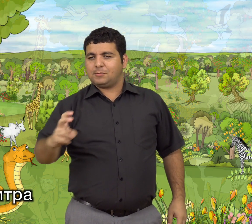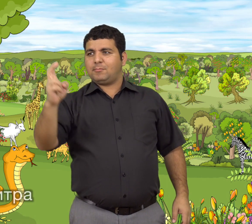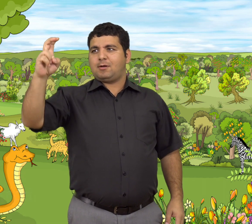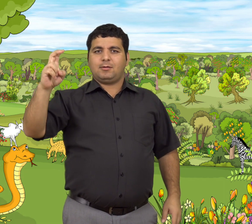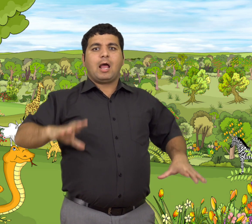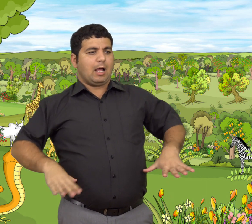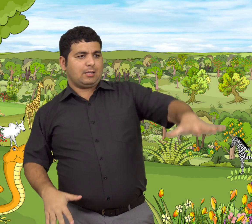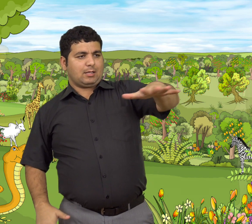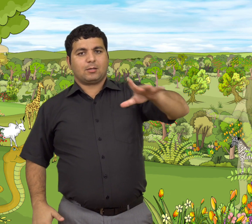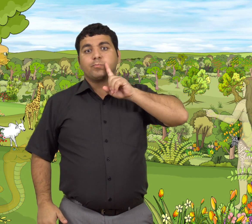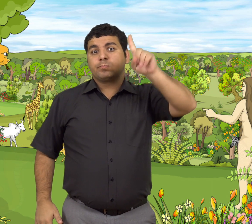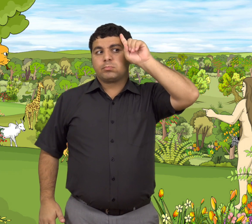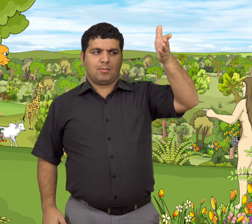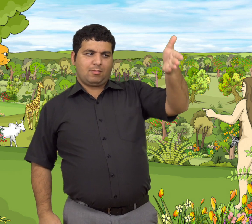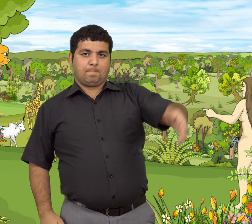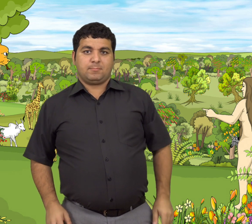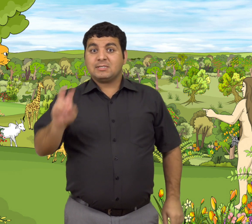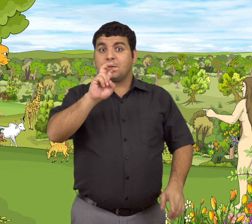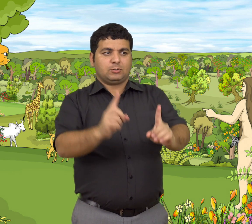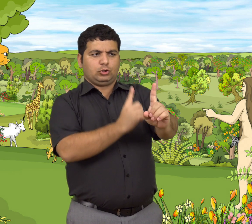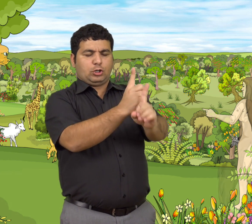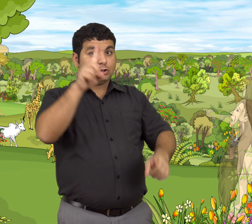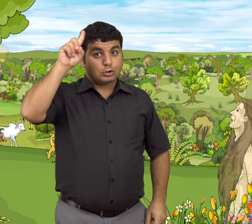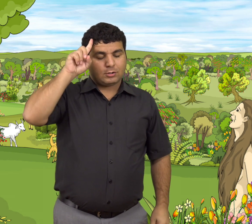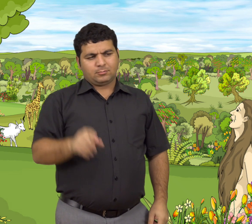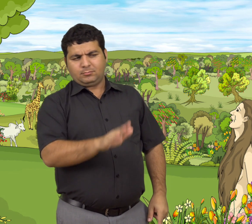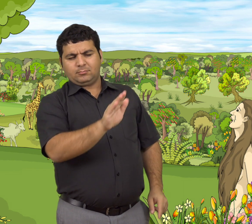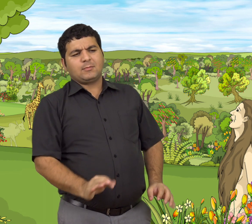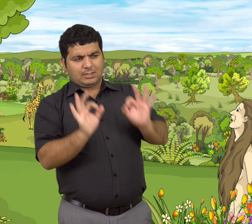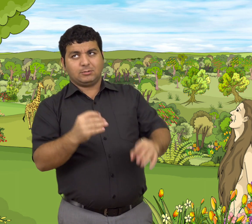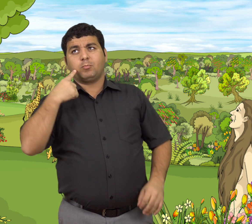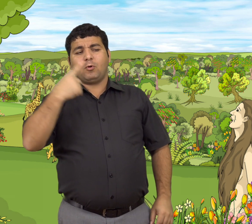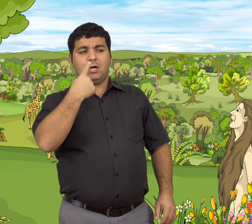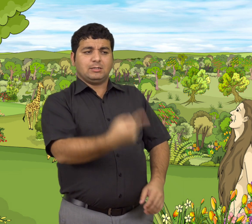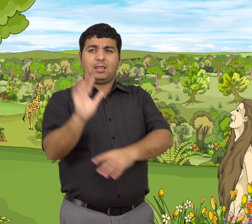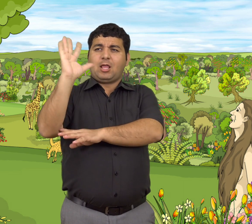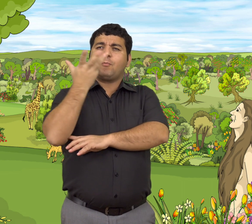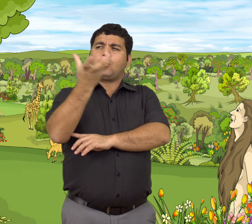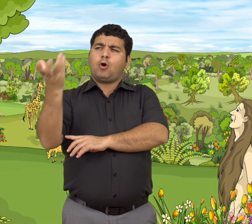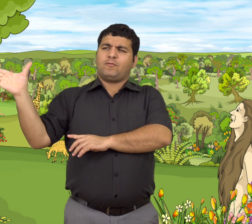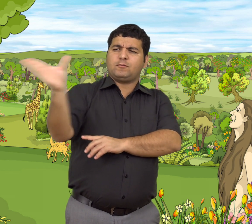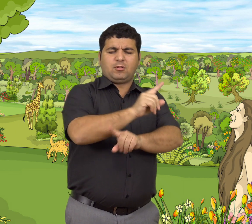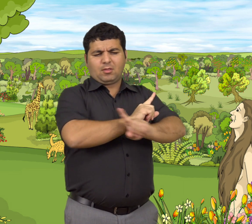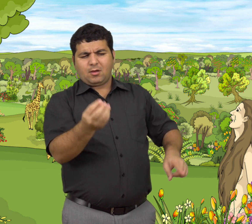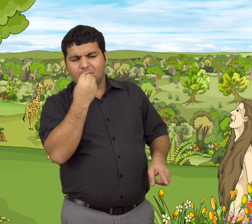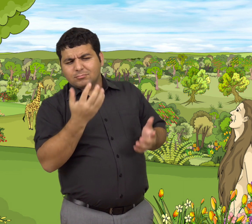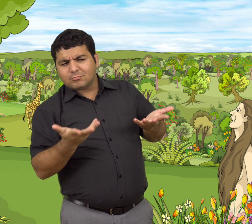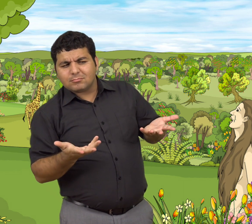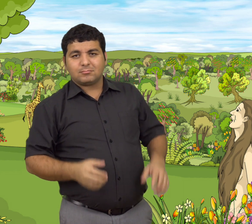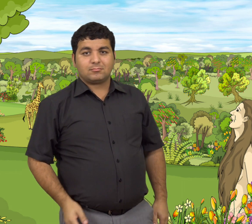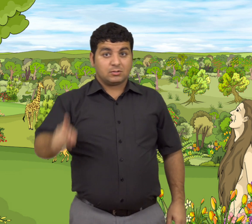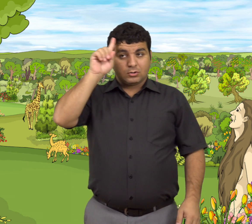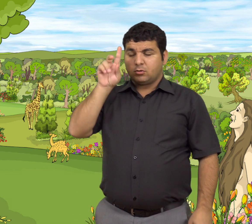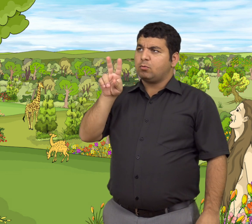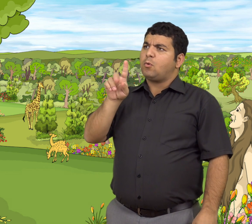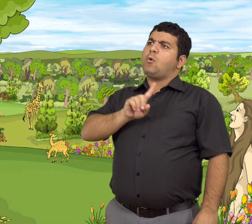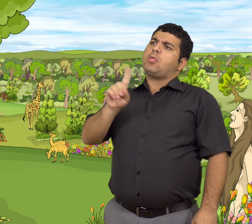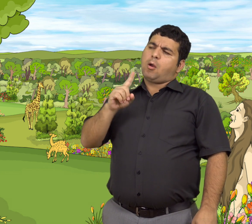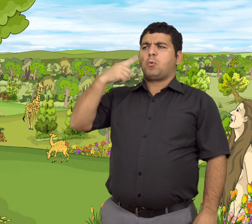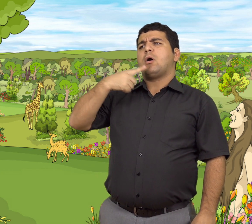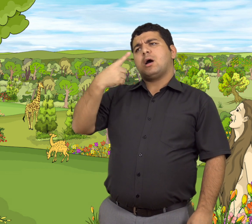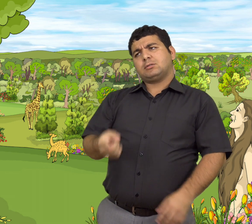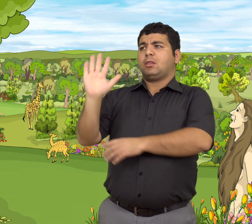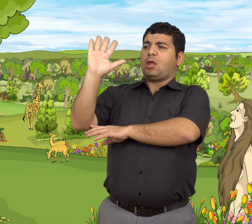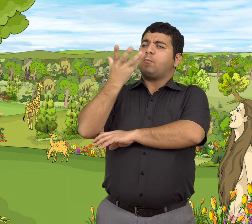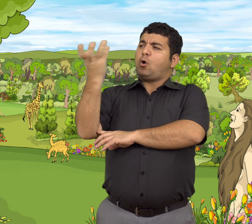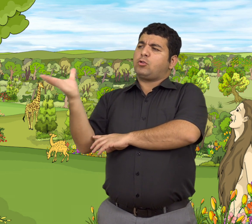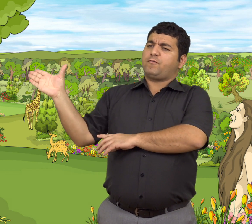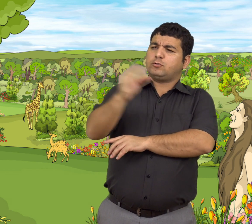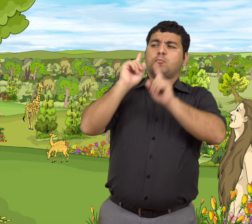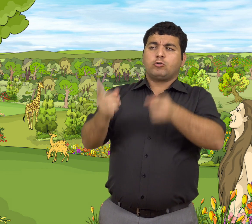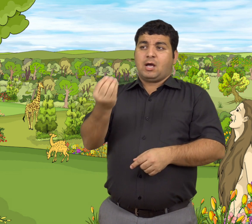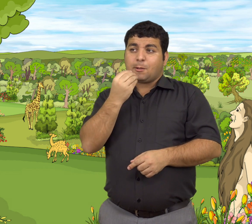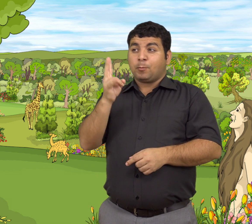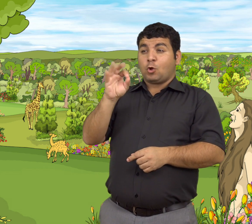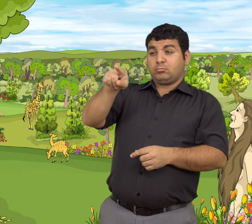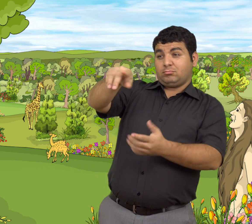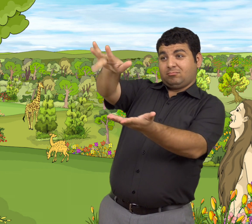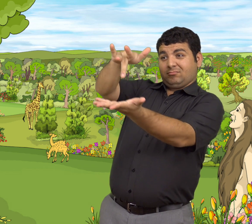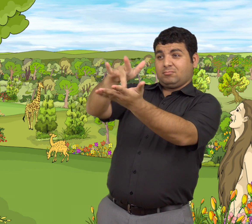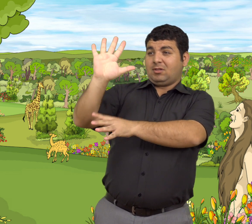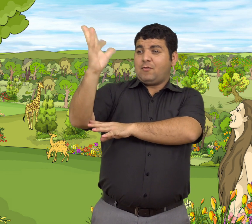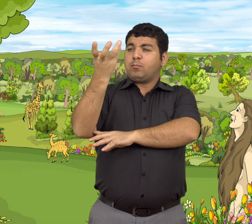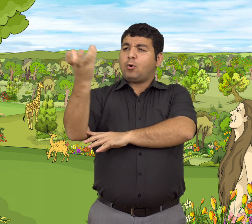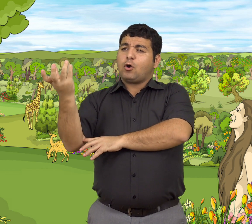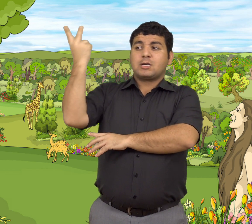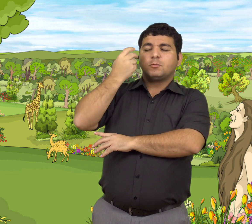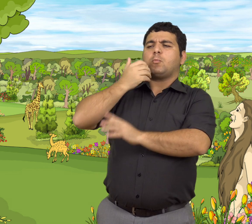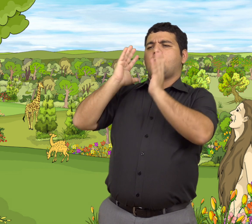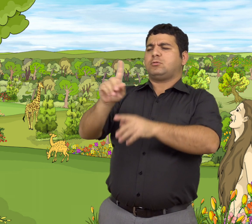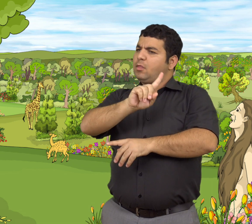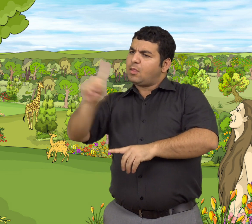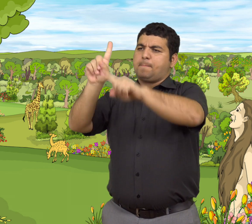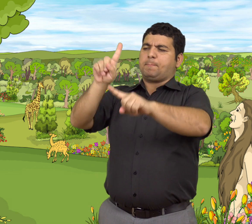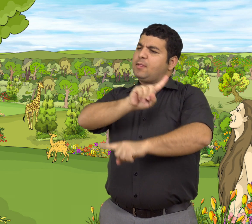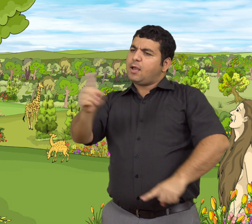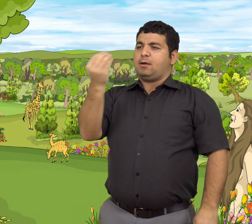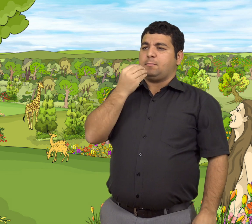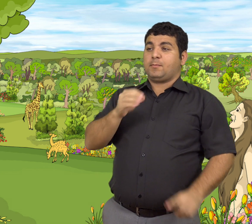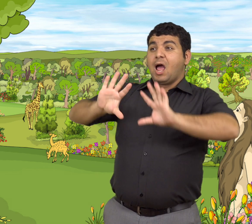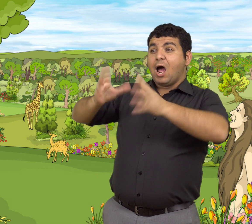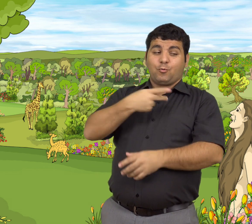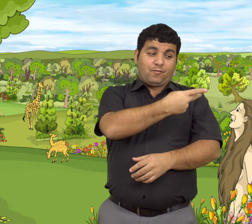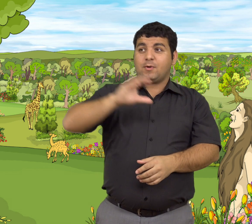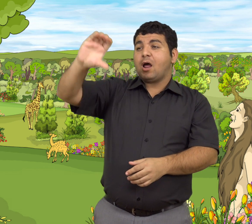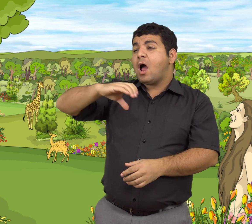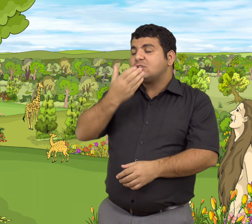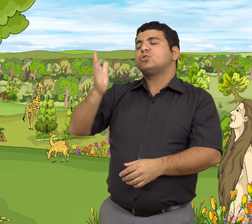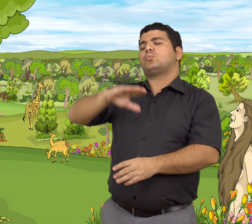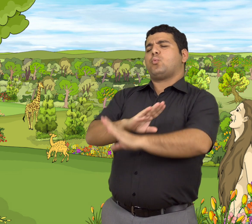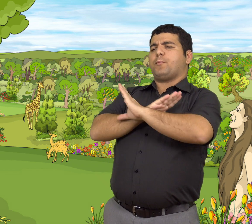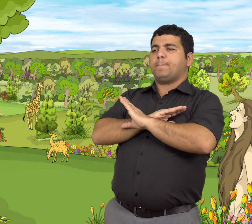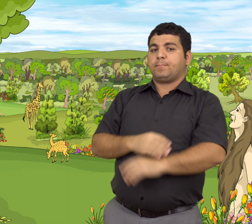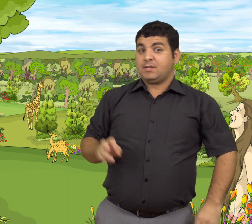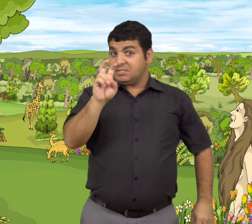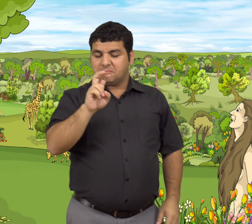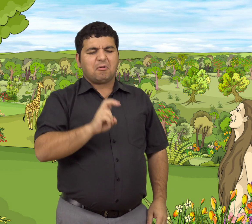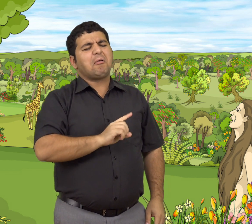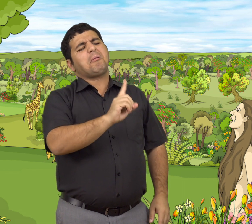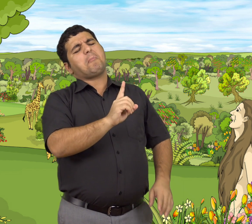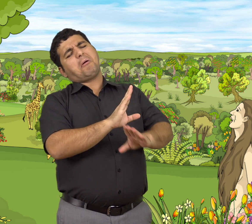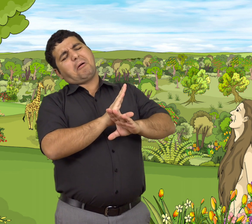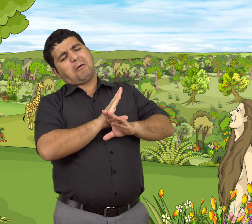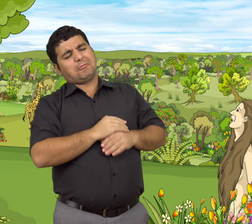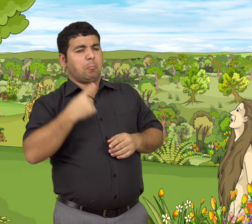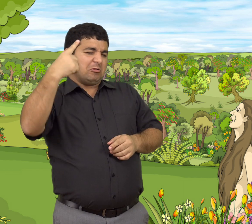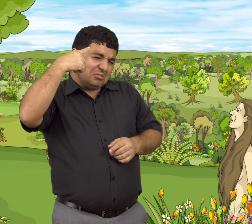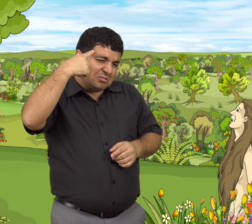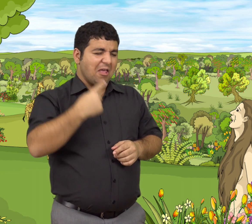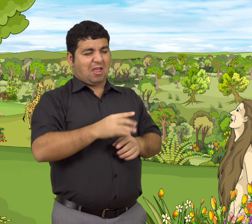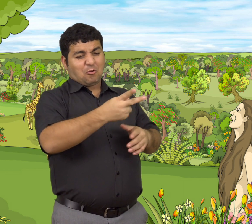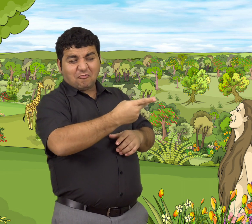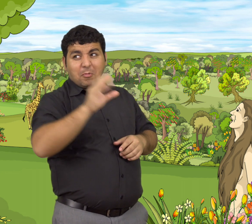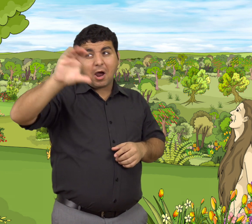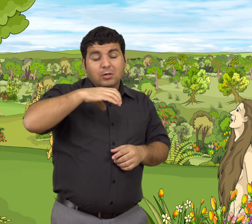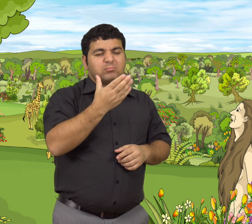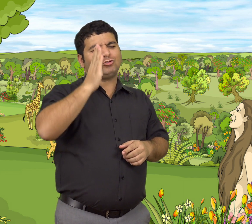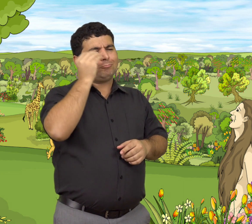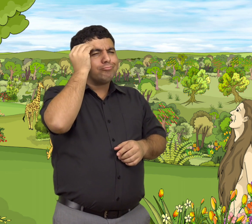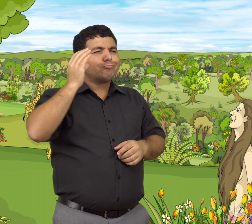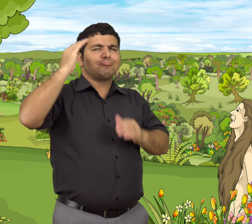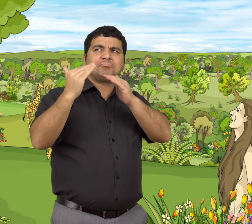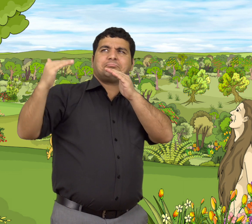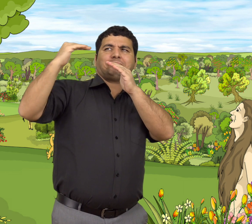And he said to the woman, “Did God really say, ‘You must not eat from any tree in the garden?’” The woman answered the serpent, “We may eat the fruit of the trees of the garden, but about the fruit of the tree in the middle of the garden, God has said, ‘You must not eat of it or touch it, or you will die.’” “You will not surely die,” the serpent told her.